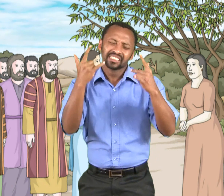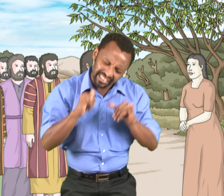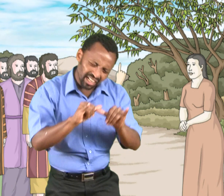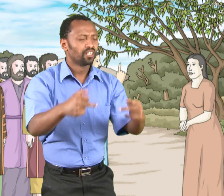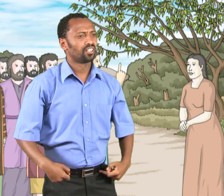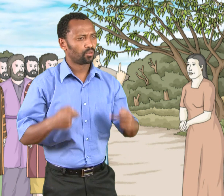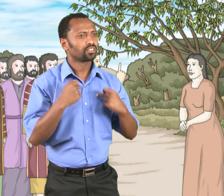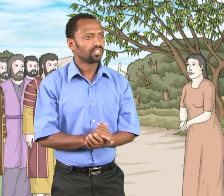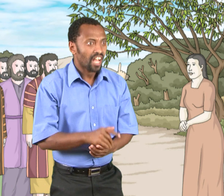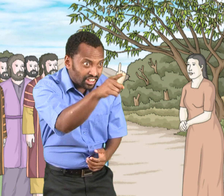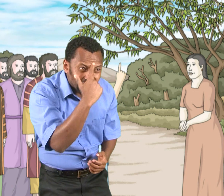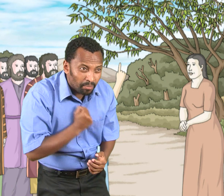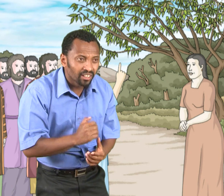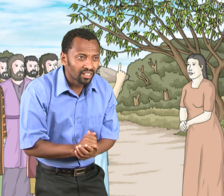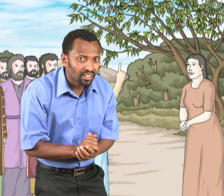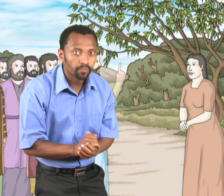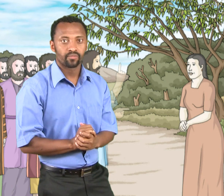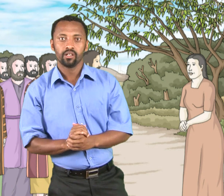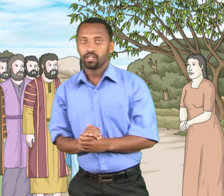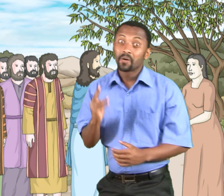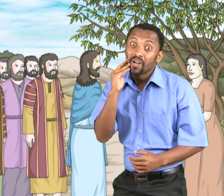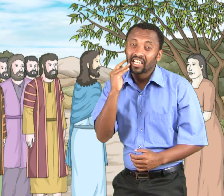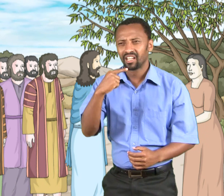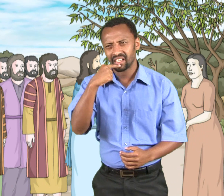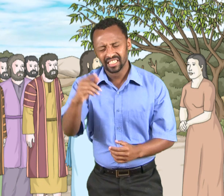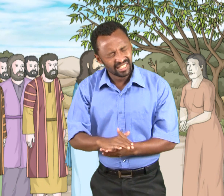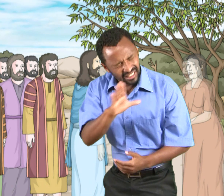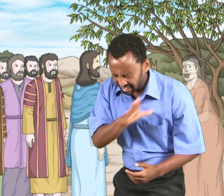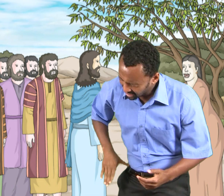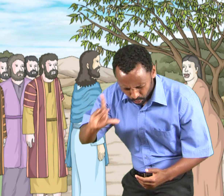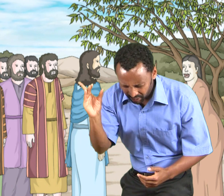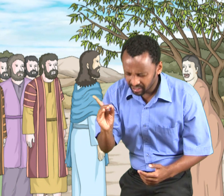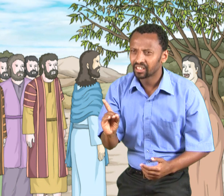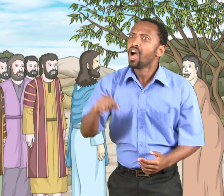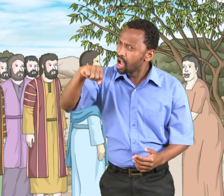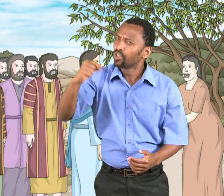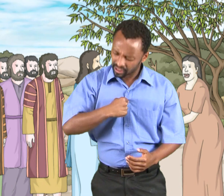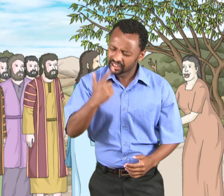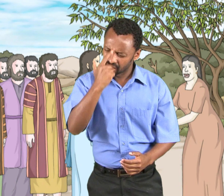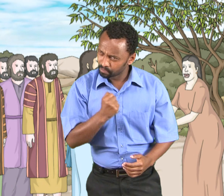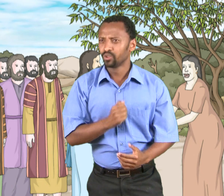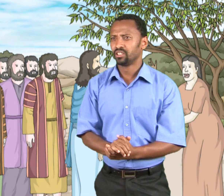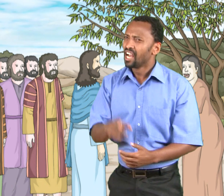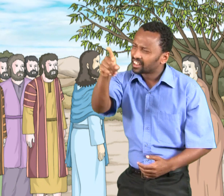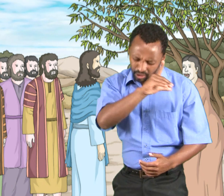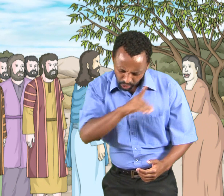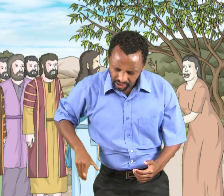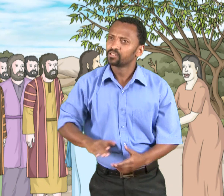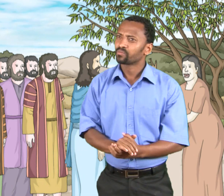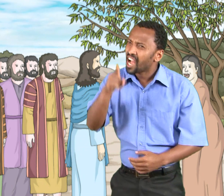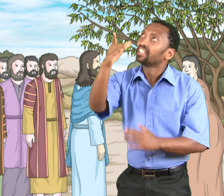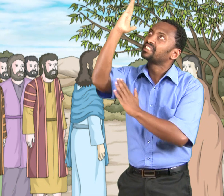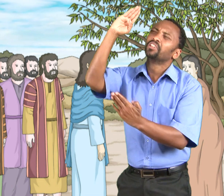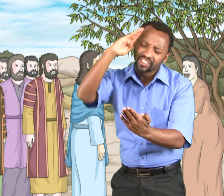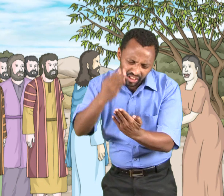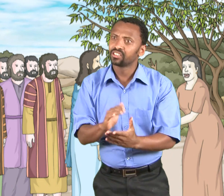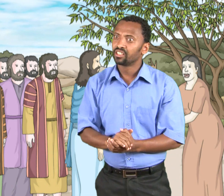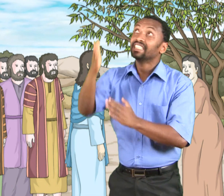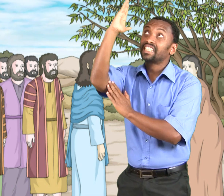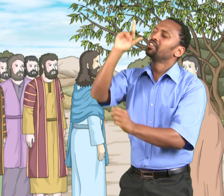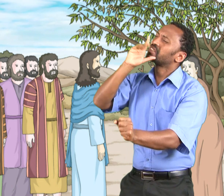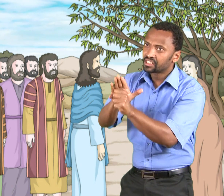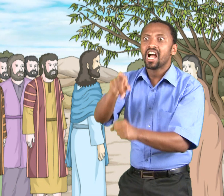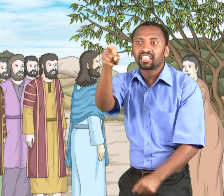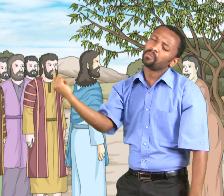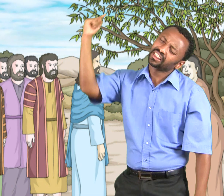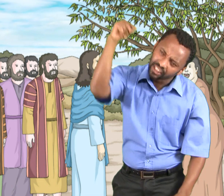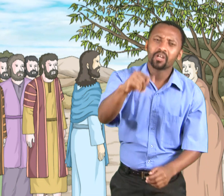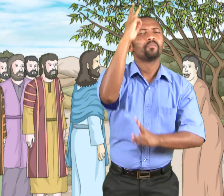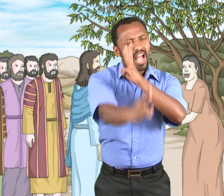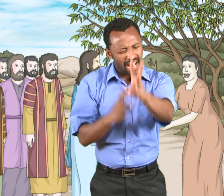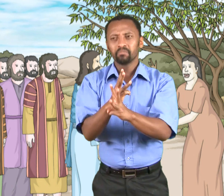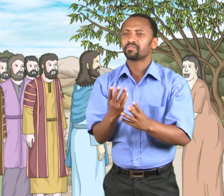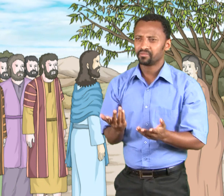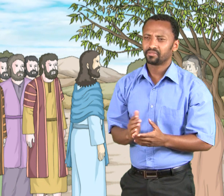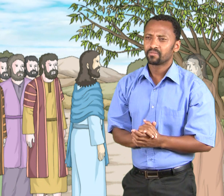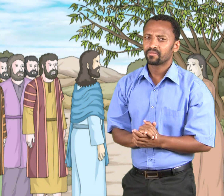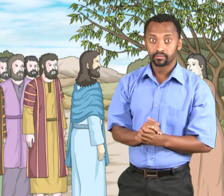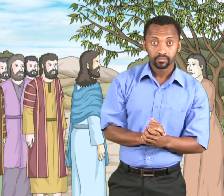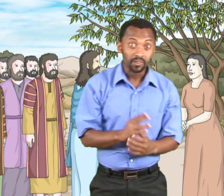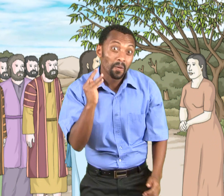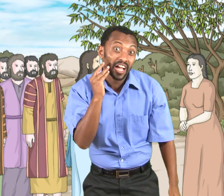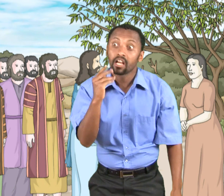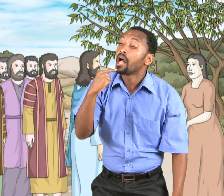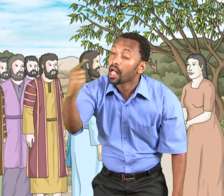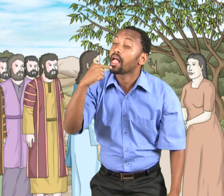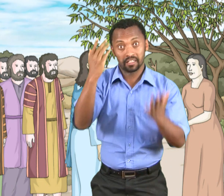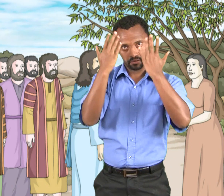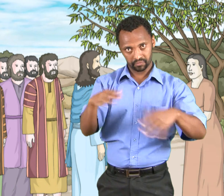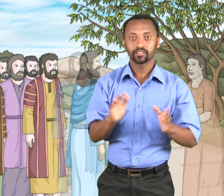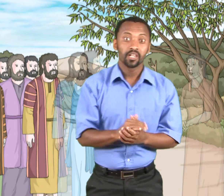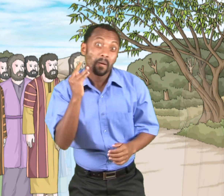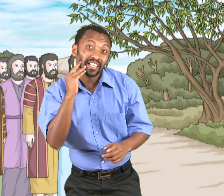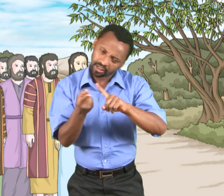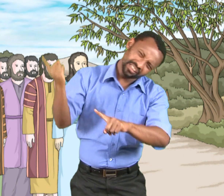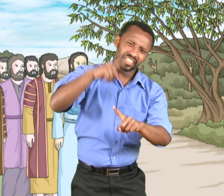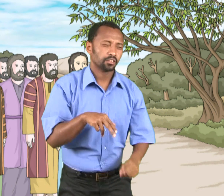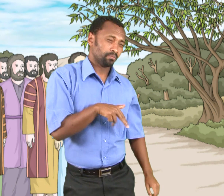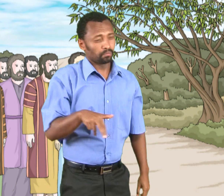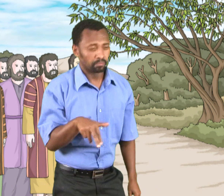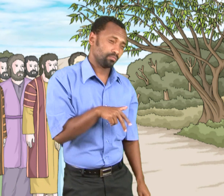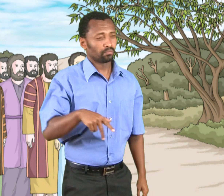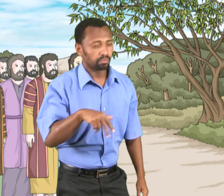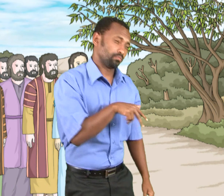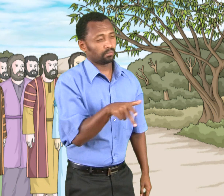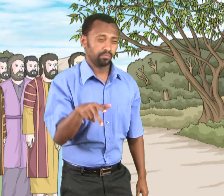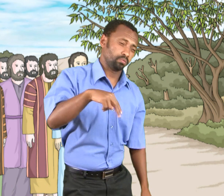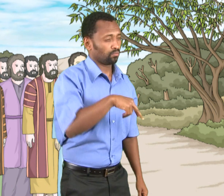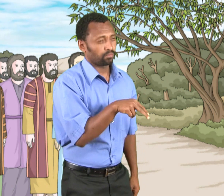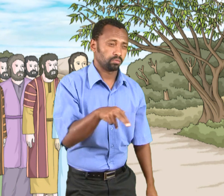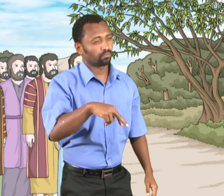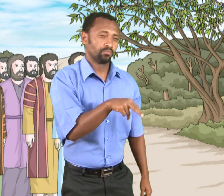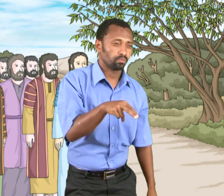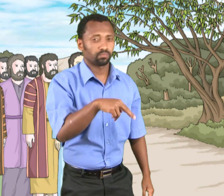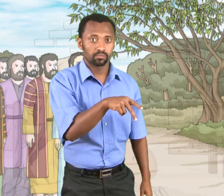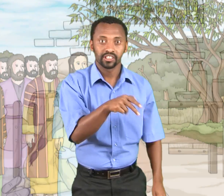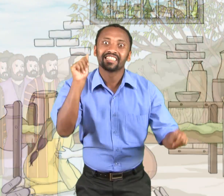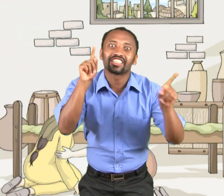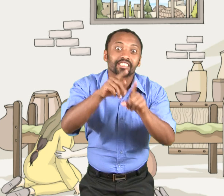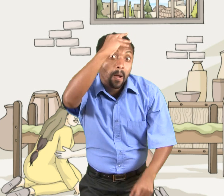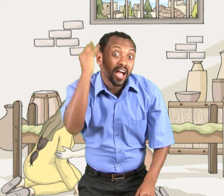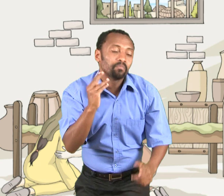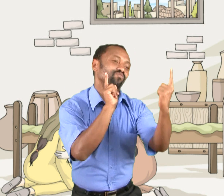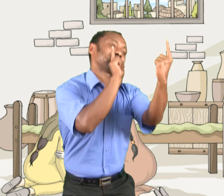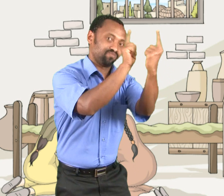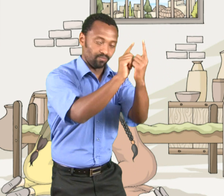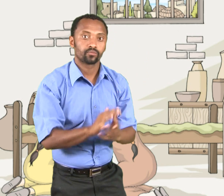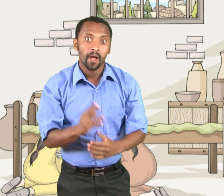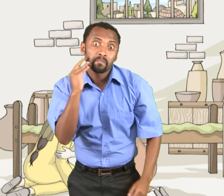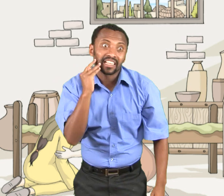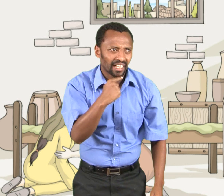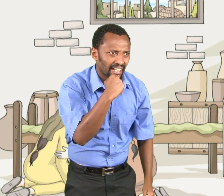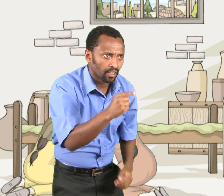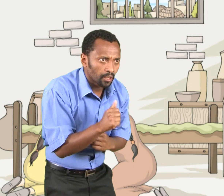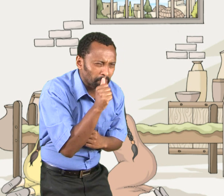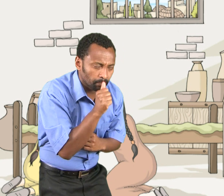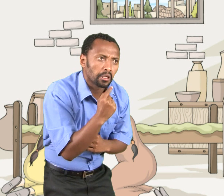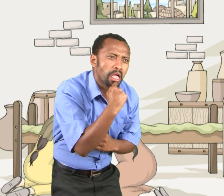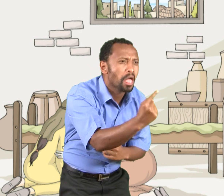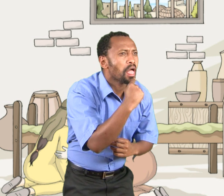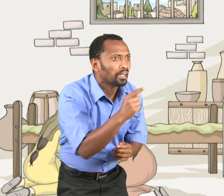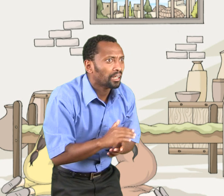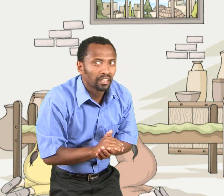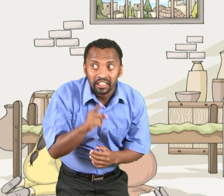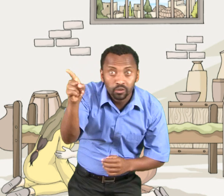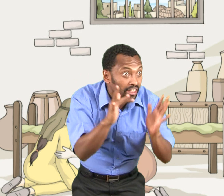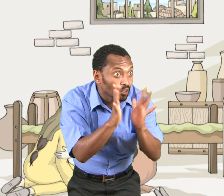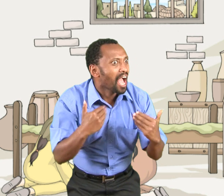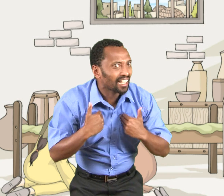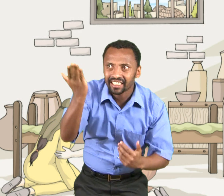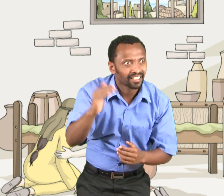“Yes, Lord,” she answered, “I believe that You are the Christ, the Son of God, who was to come into the world.”